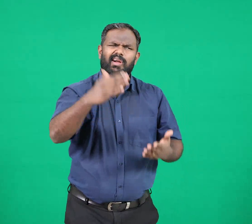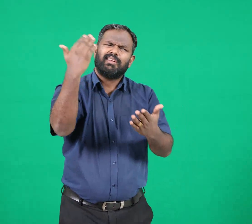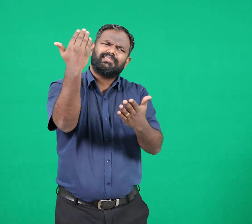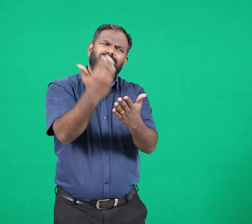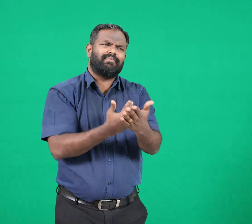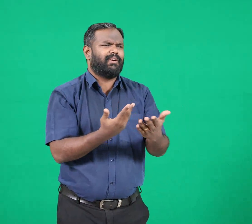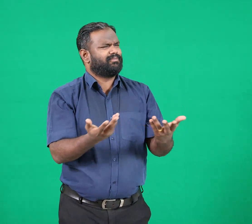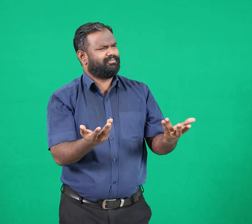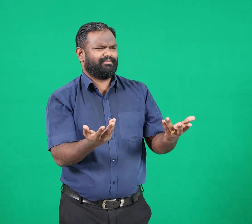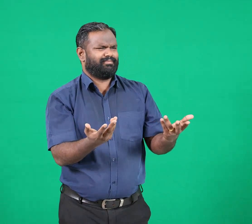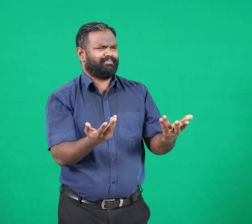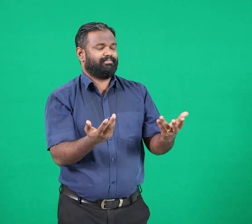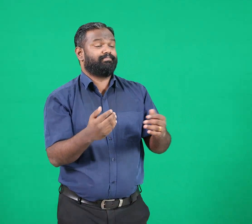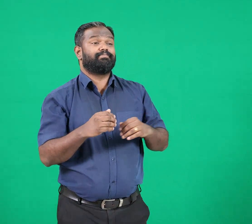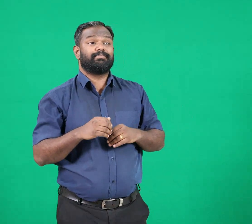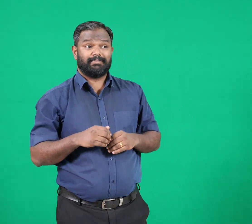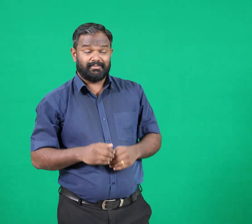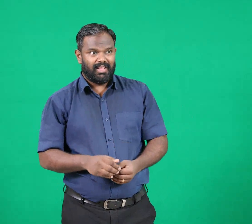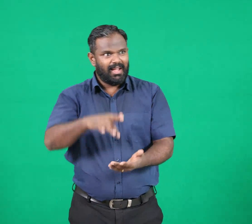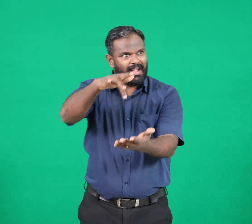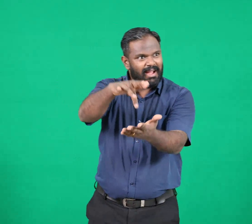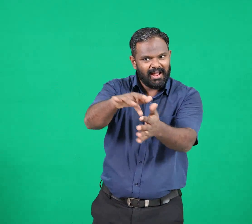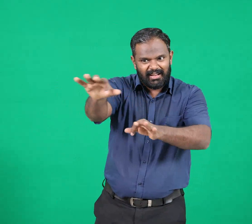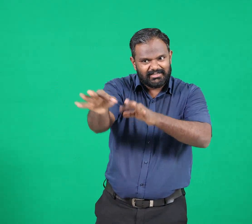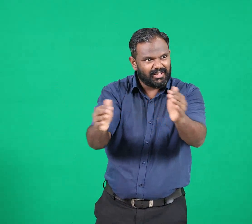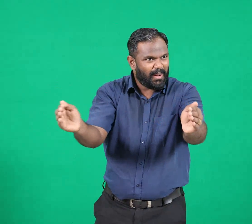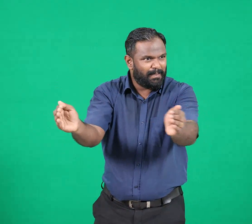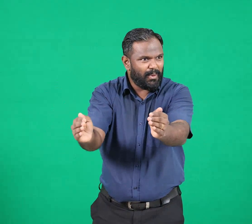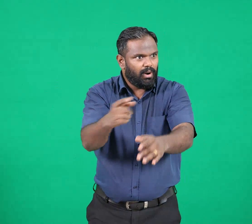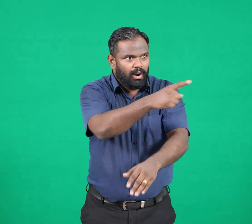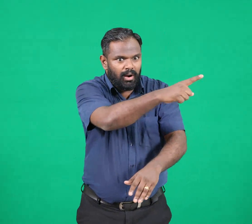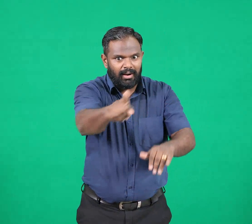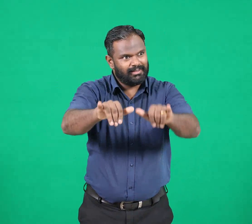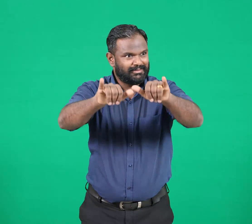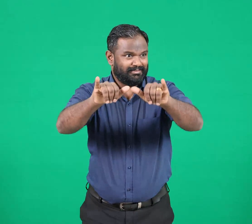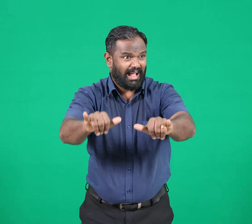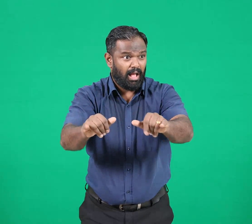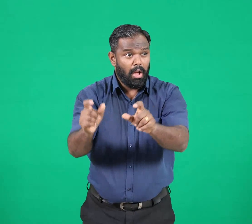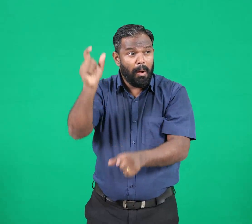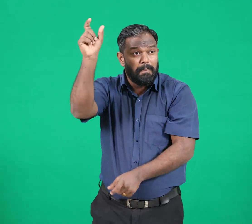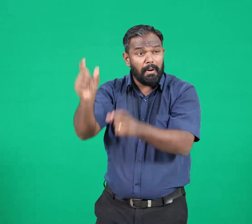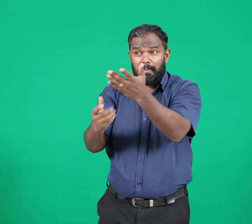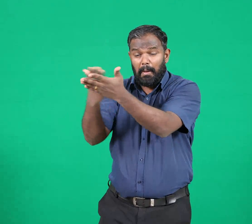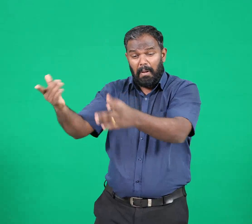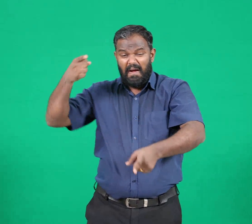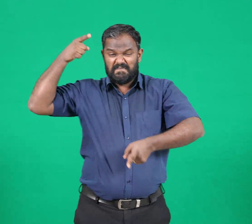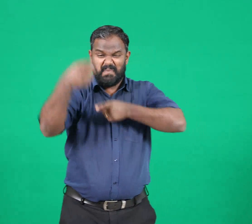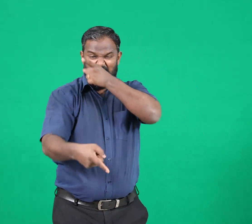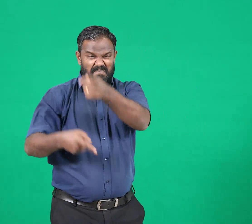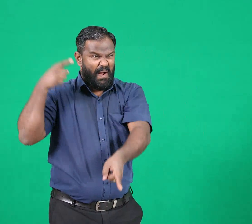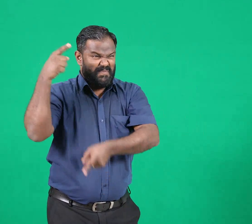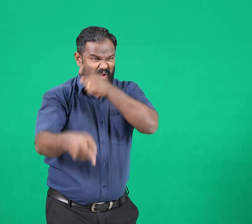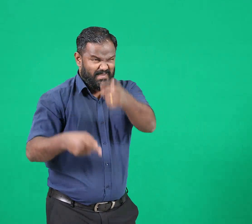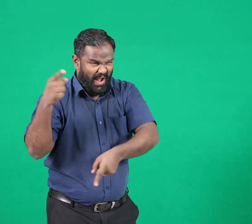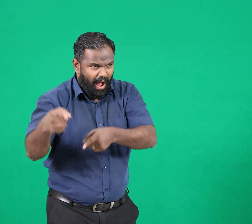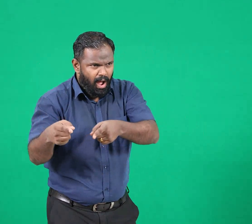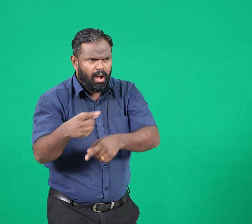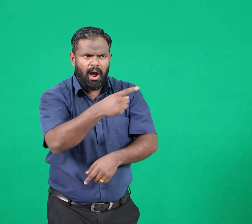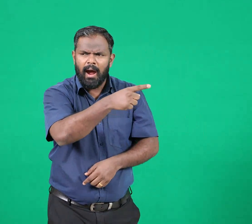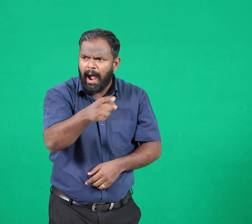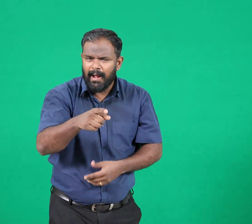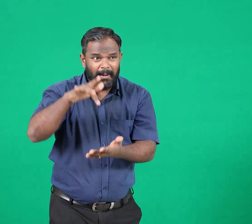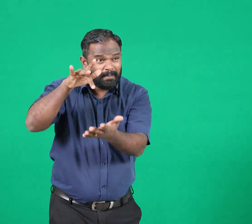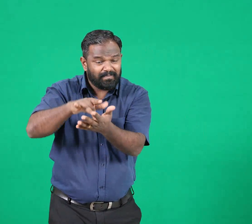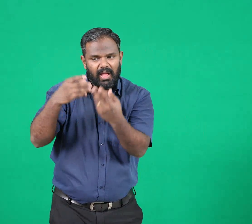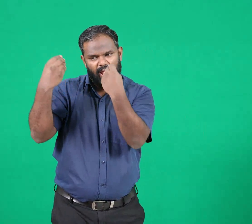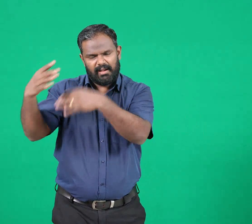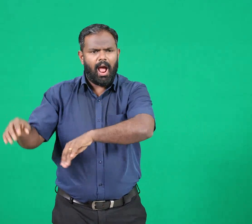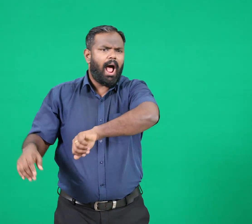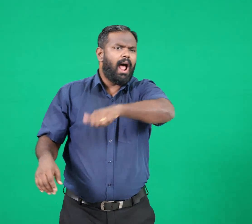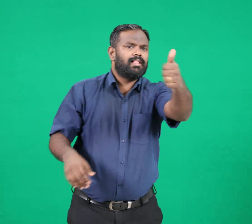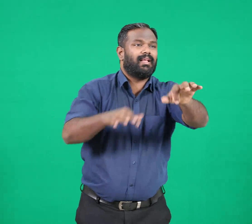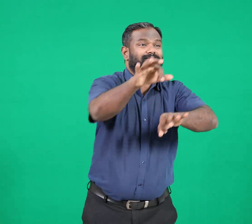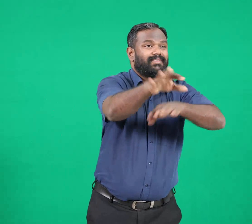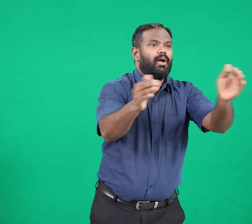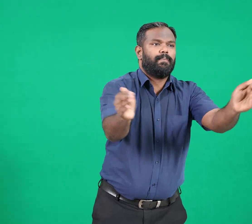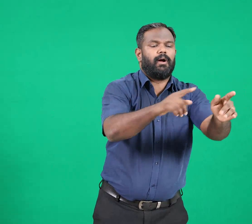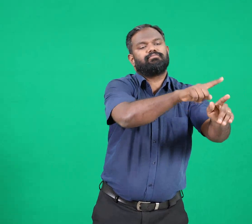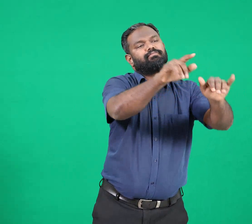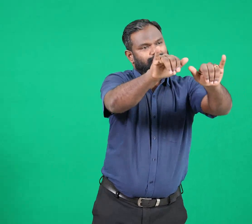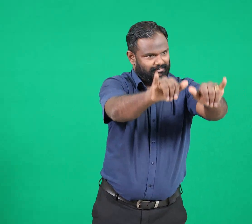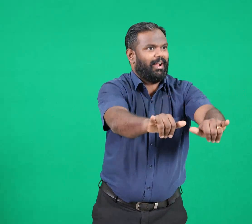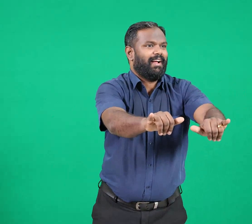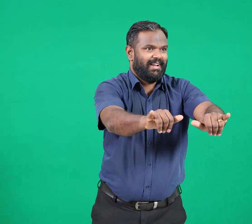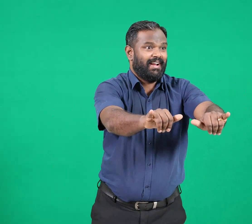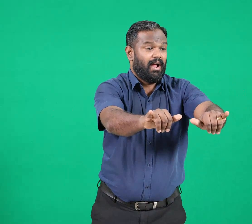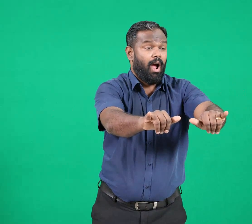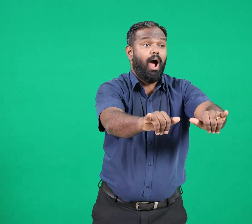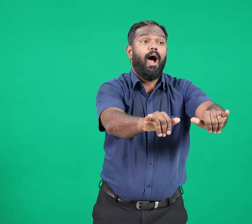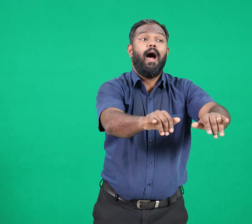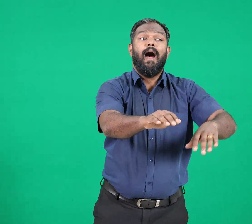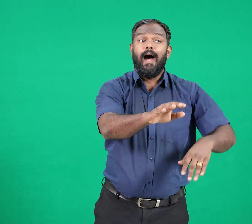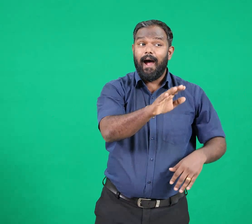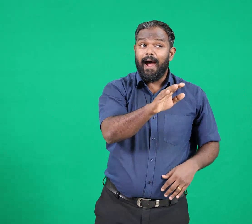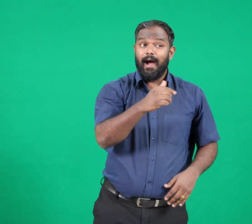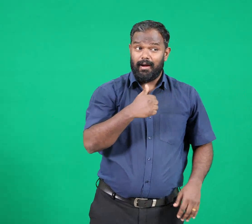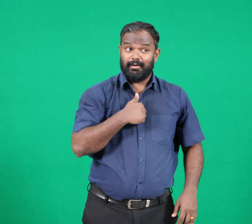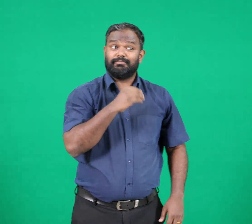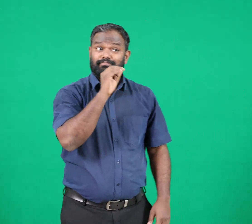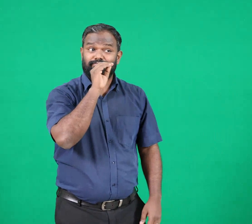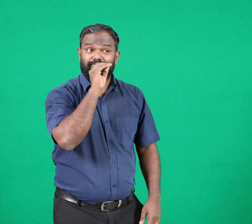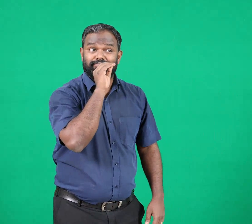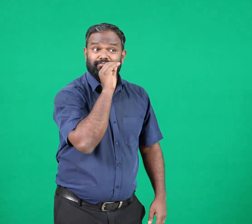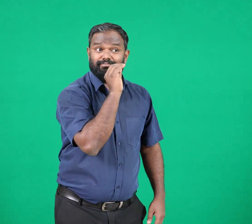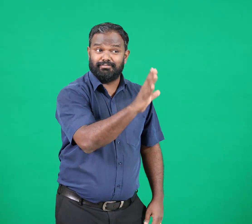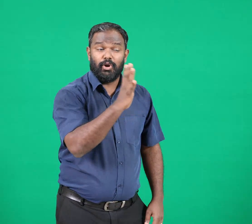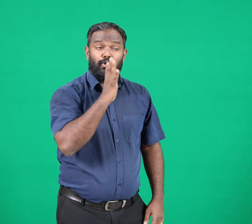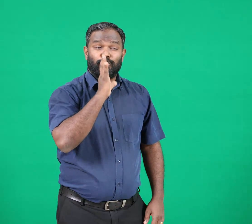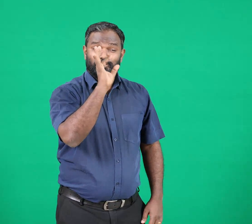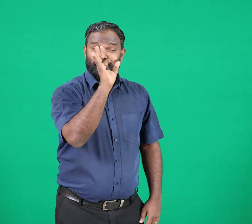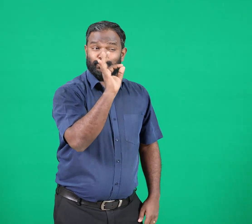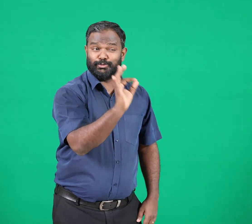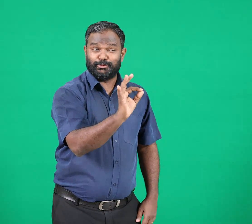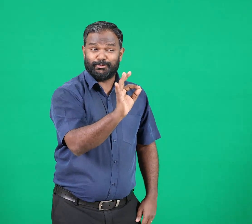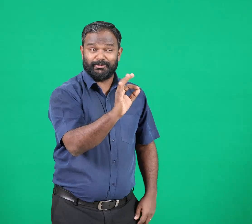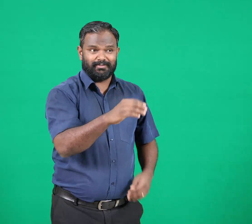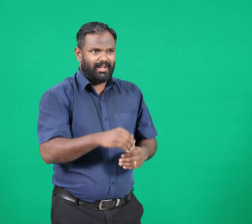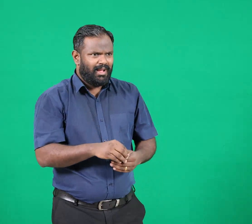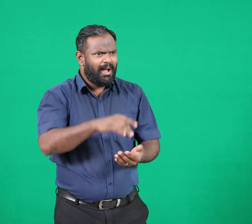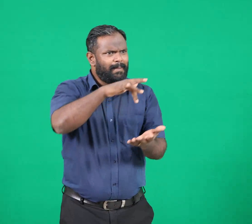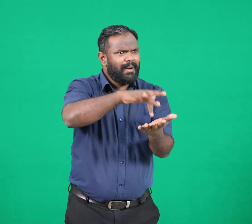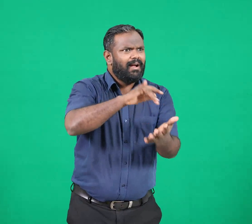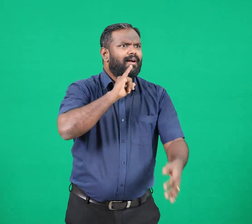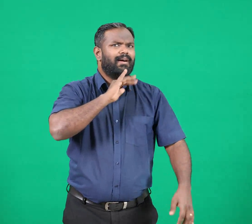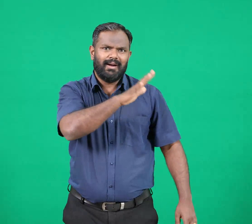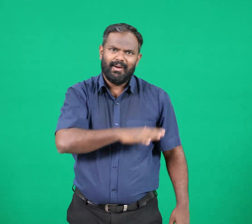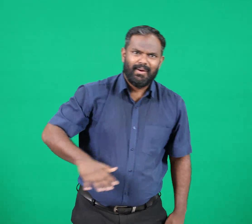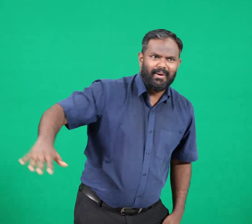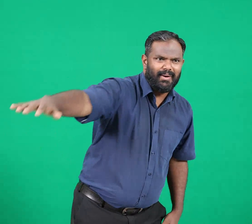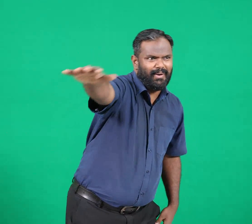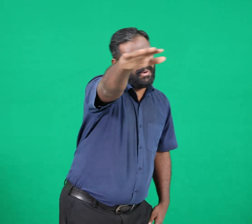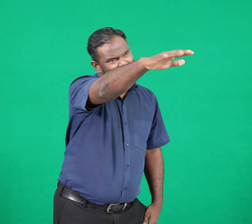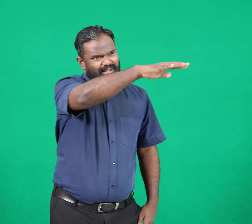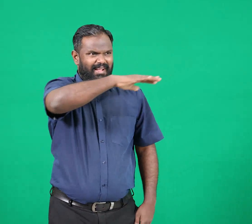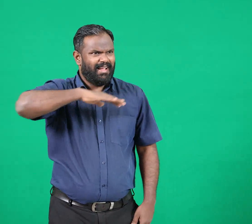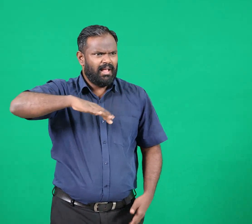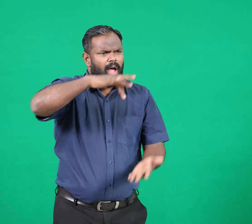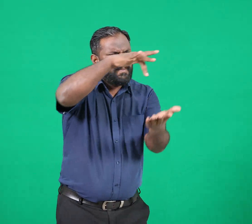When they persecute you in one town, flee to the next.